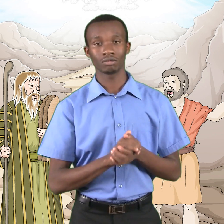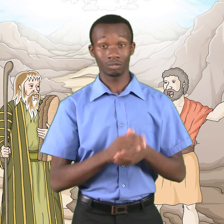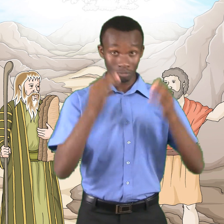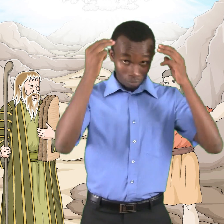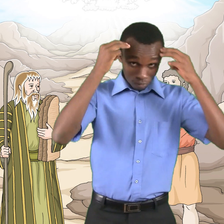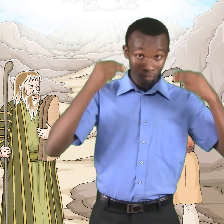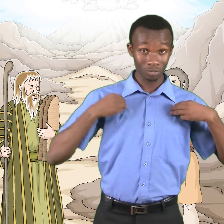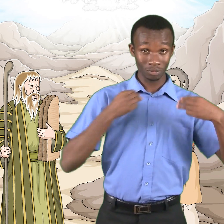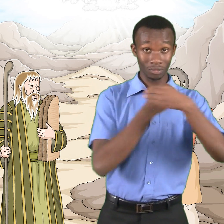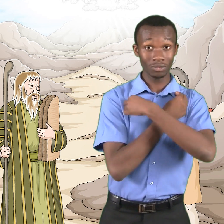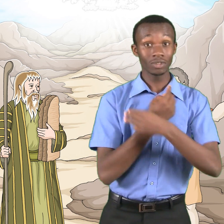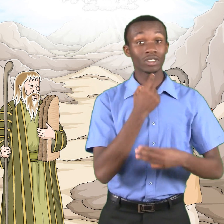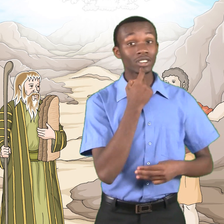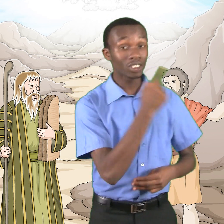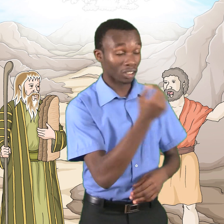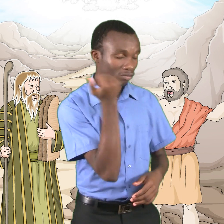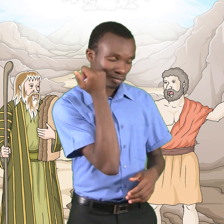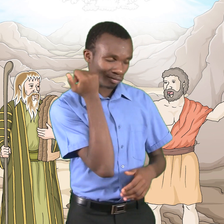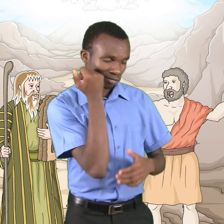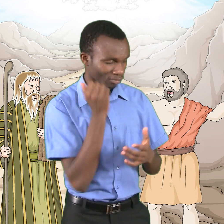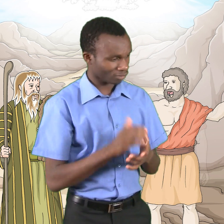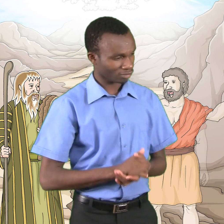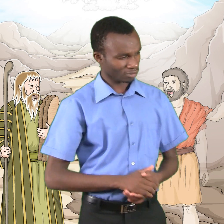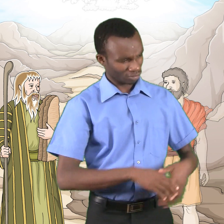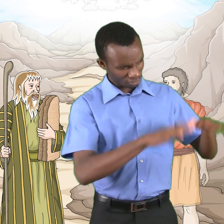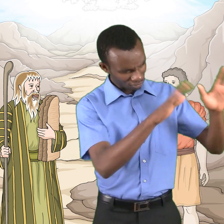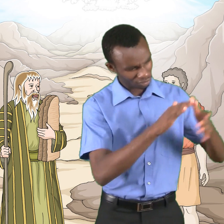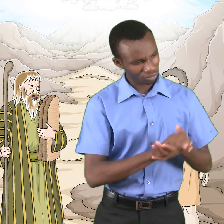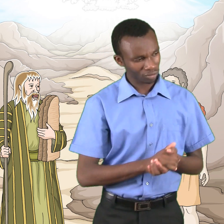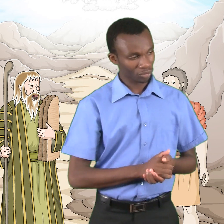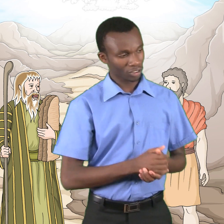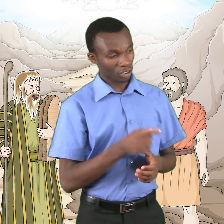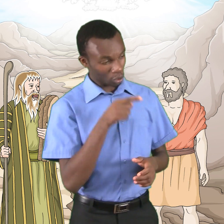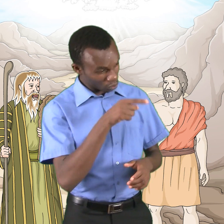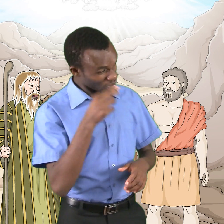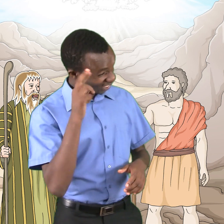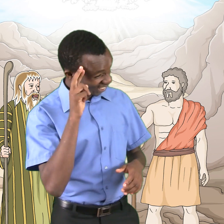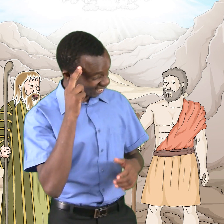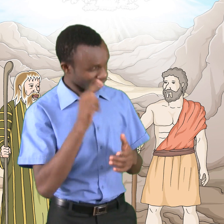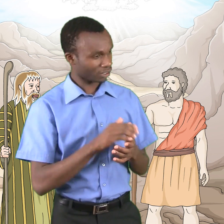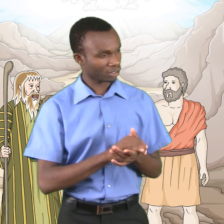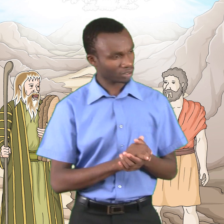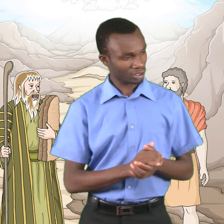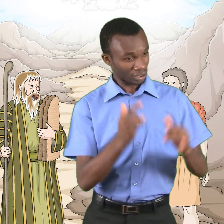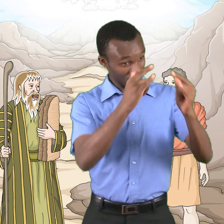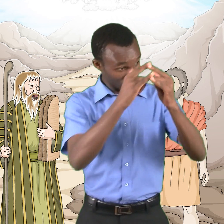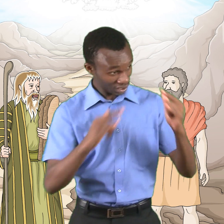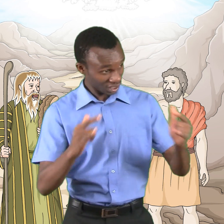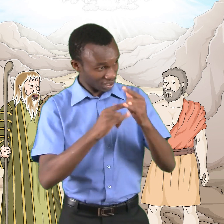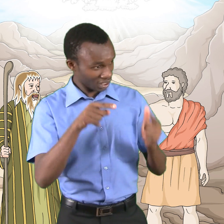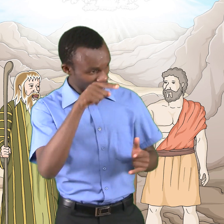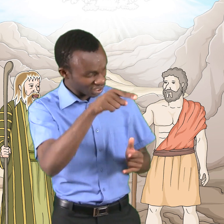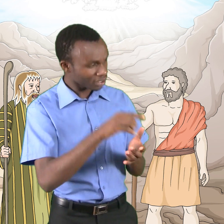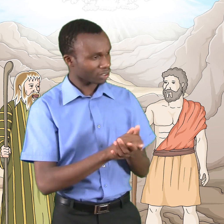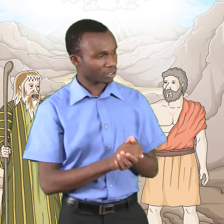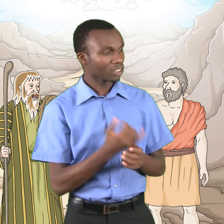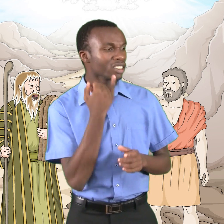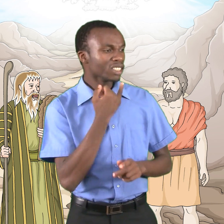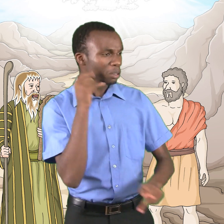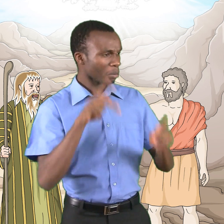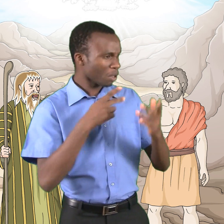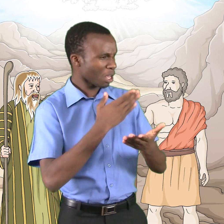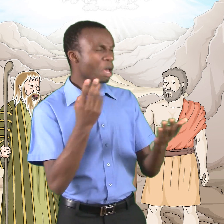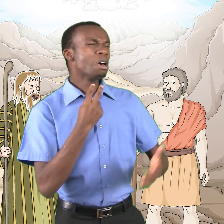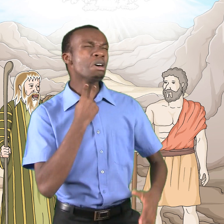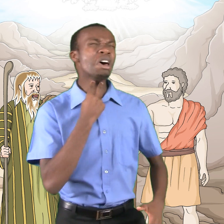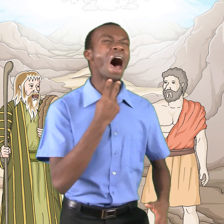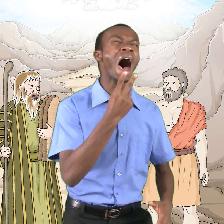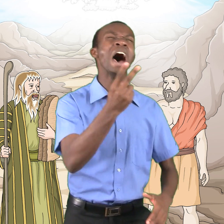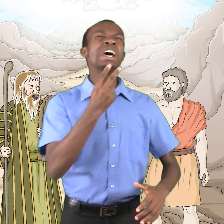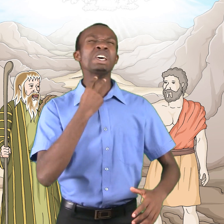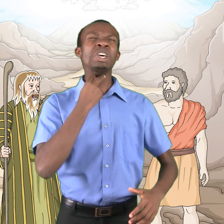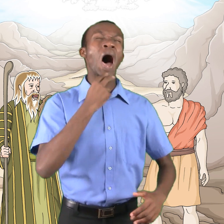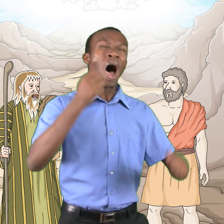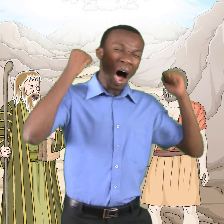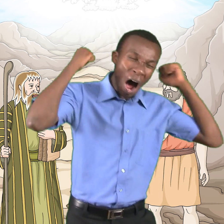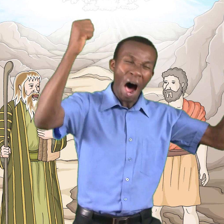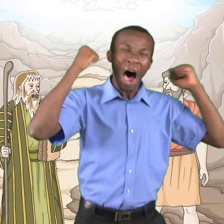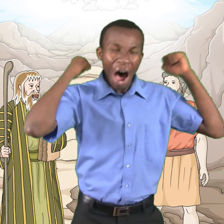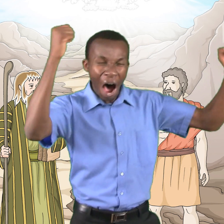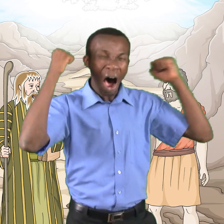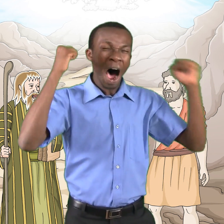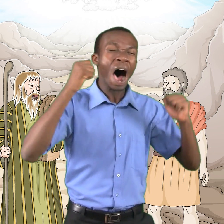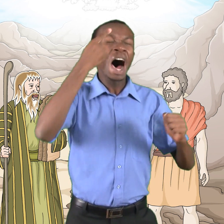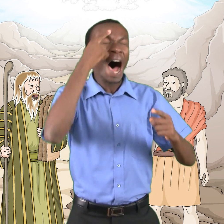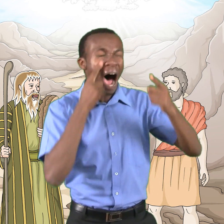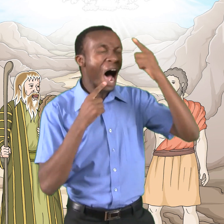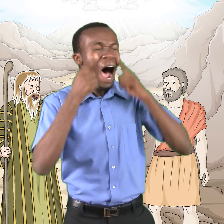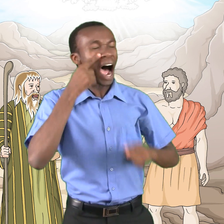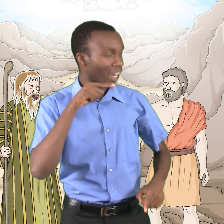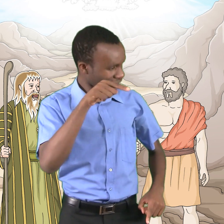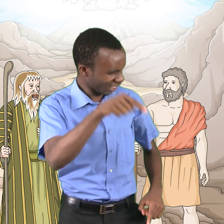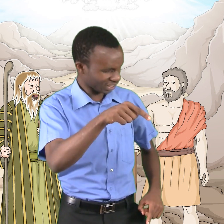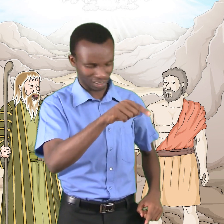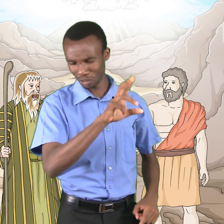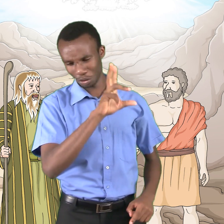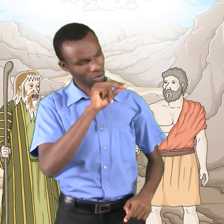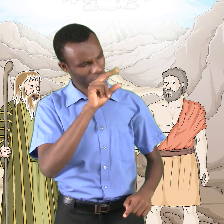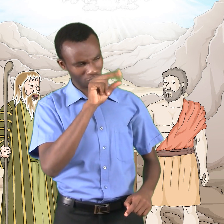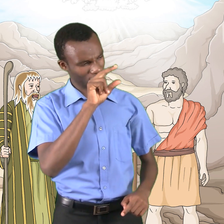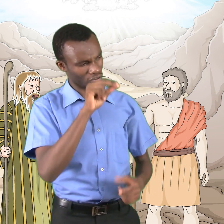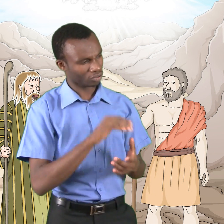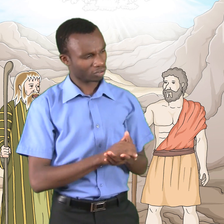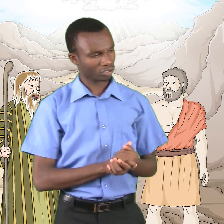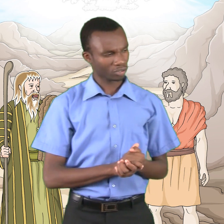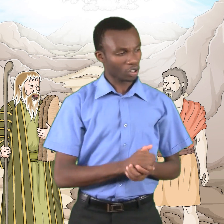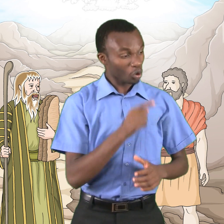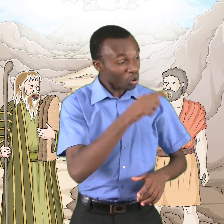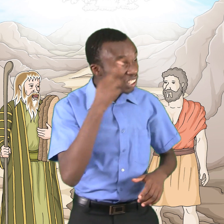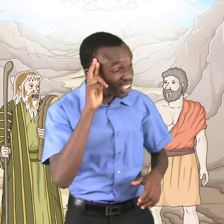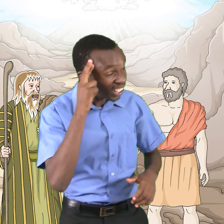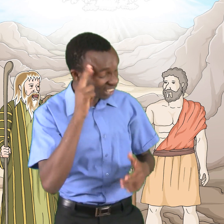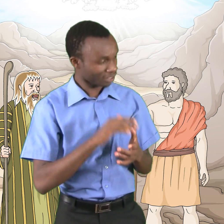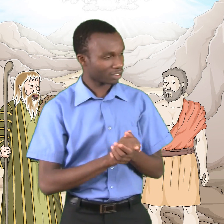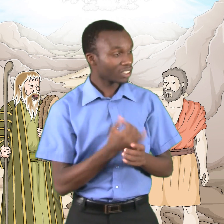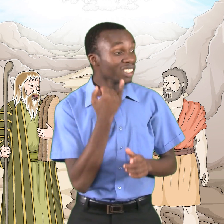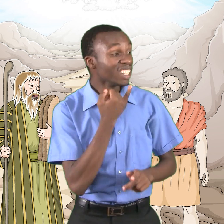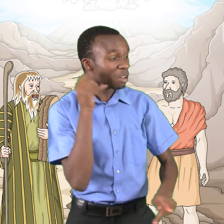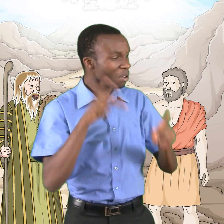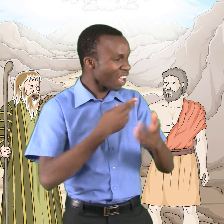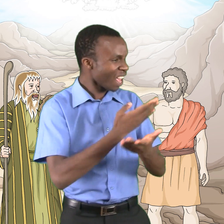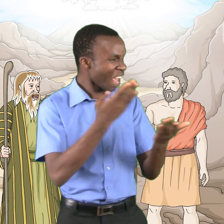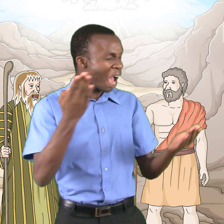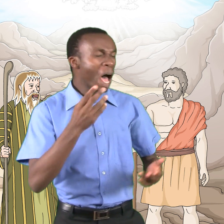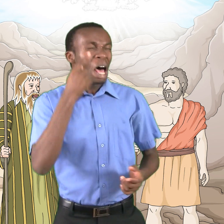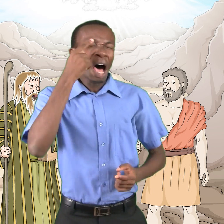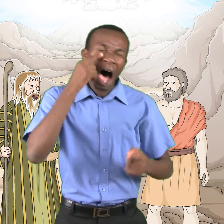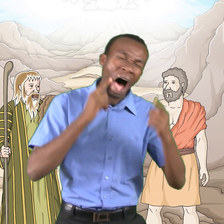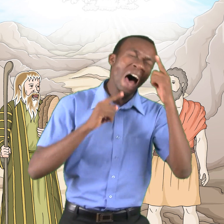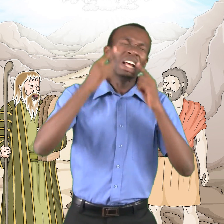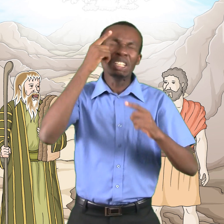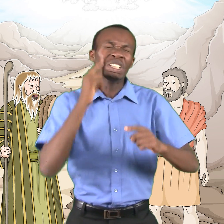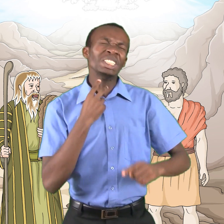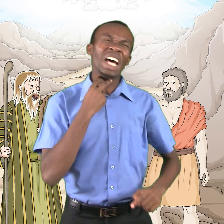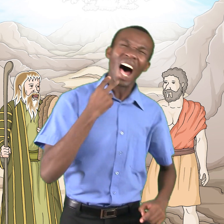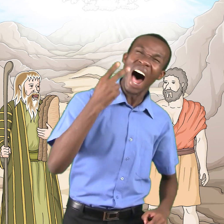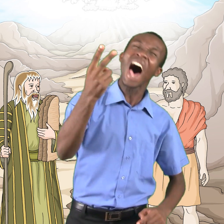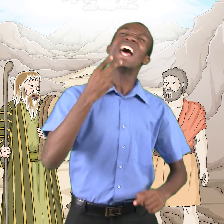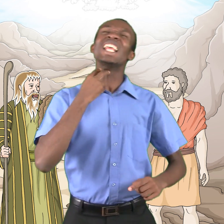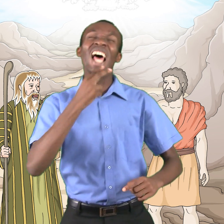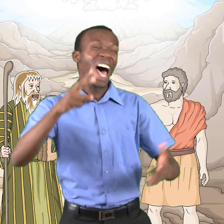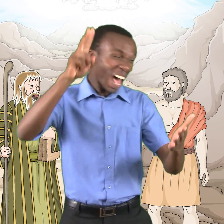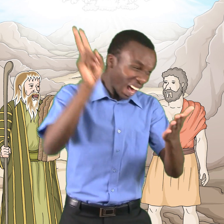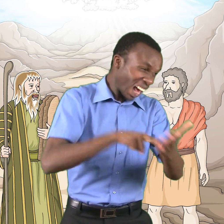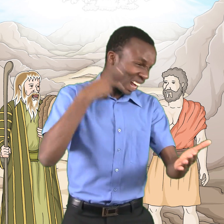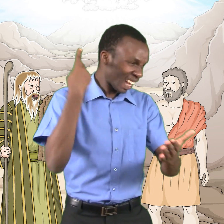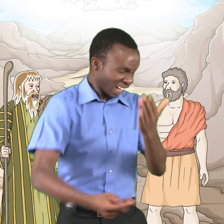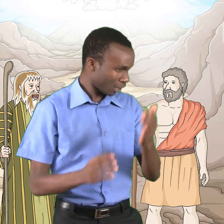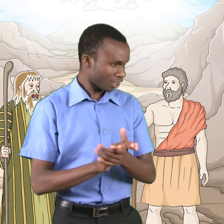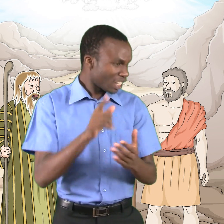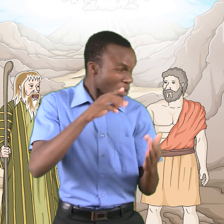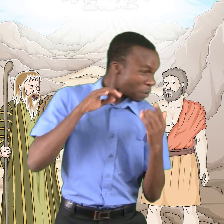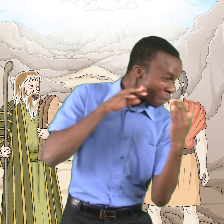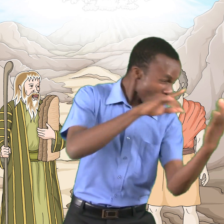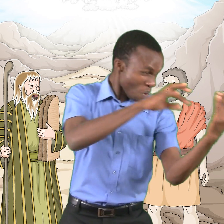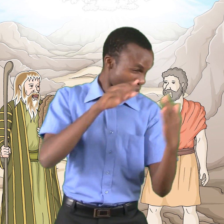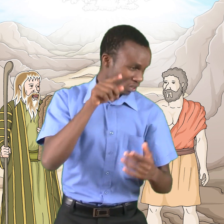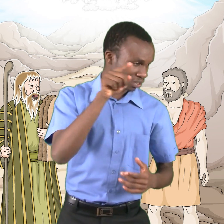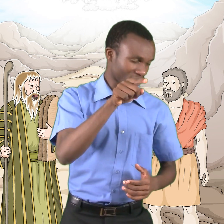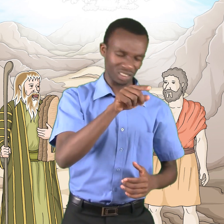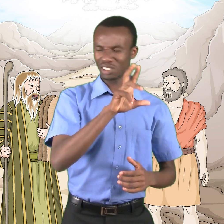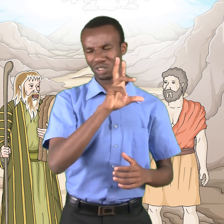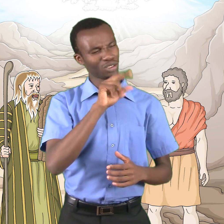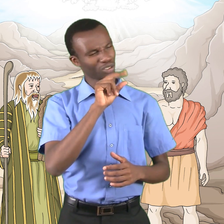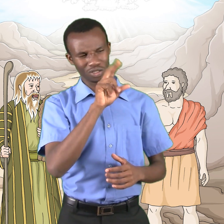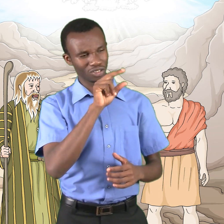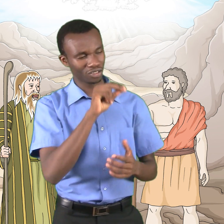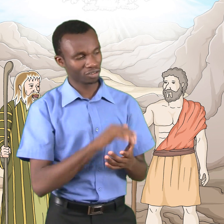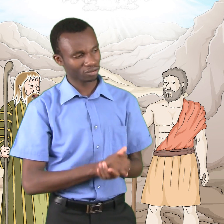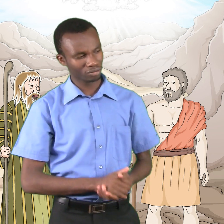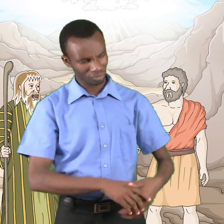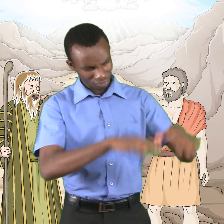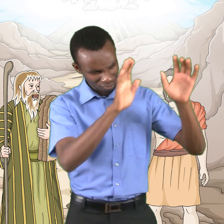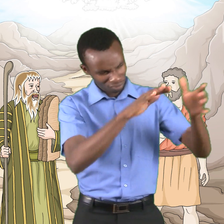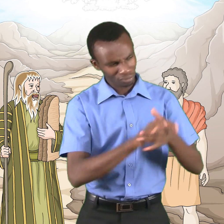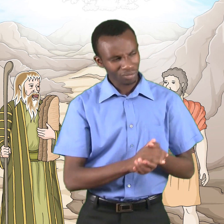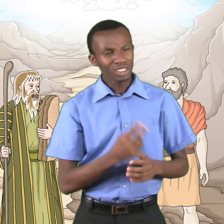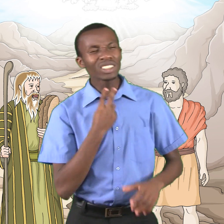When Joshua heard the sound of the people shouting, he said to Moses, “The sound of war is in the camp.”